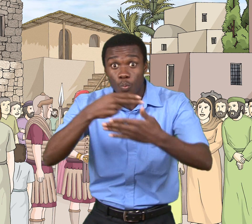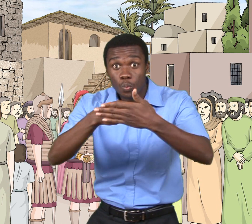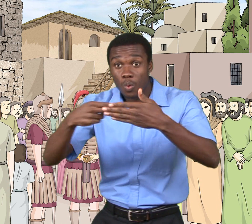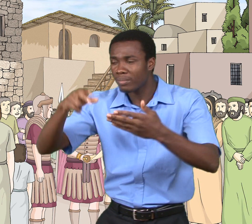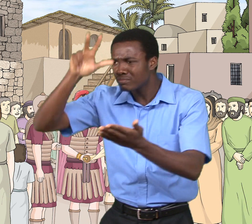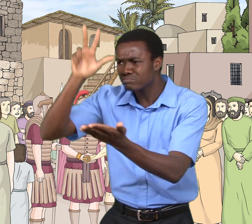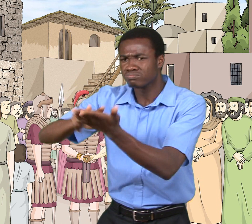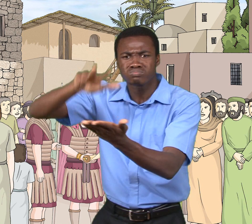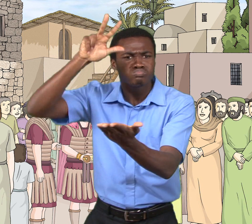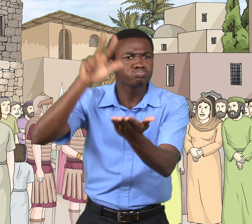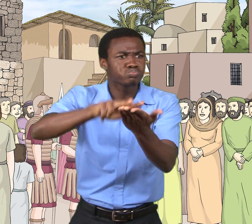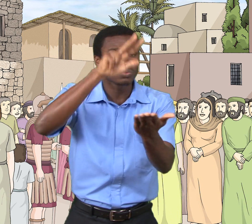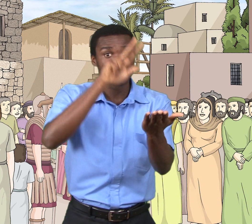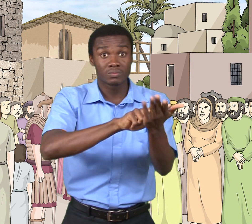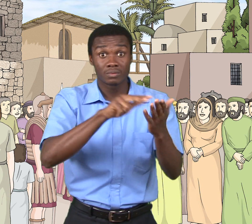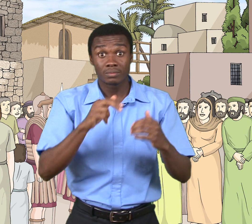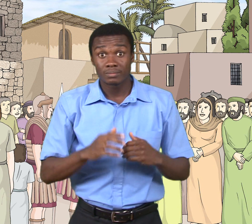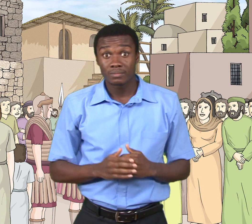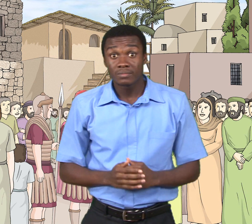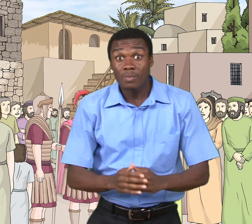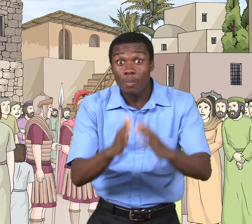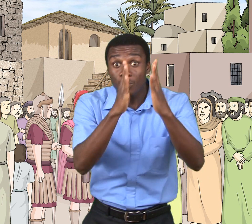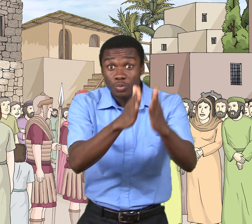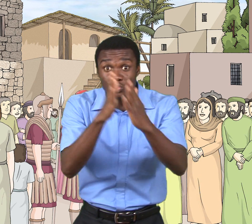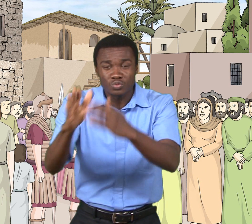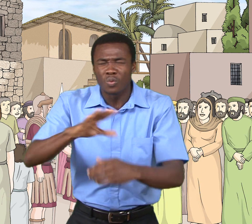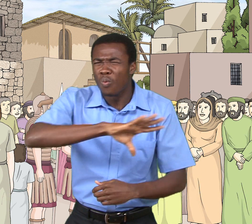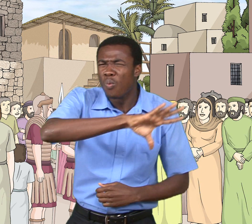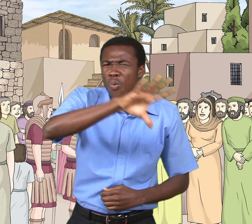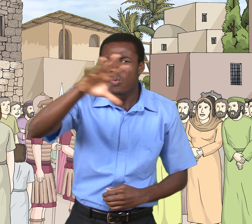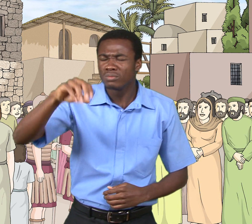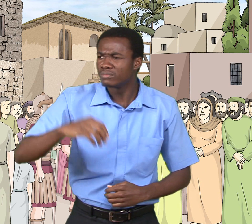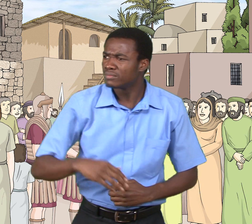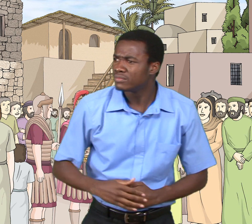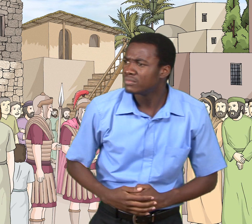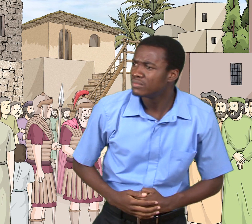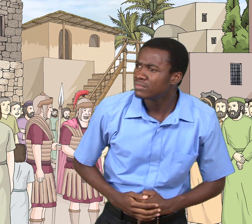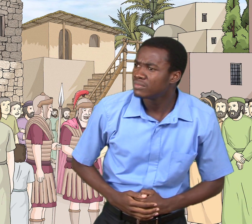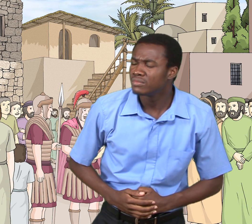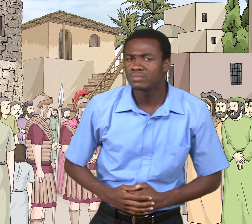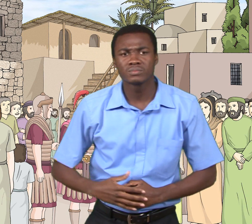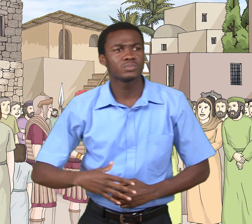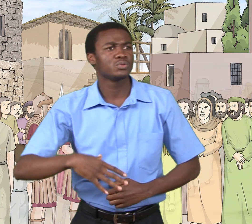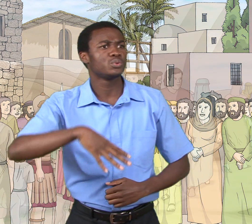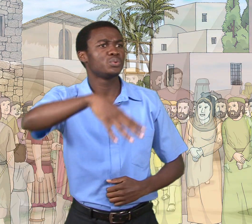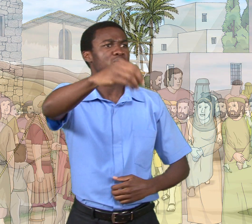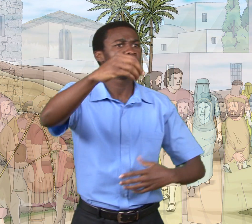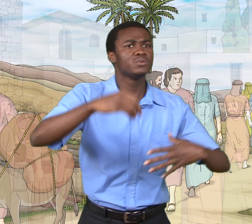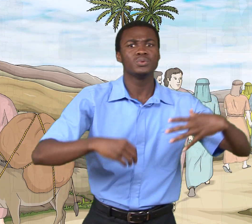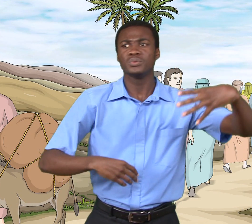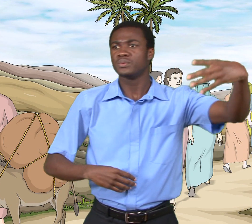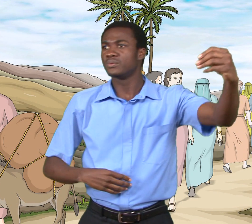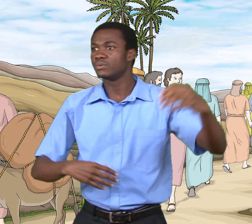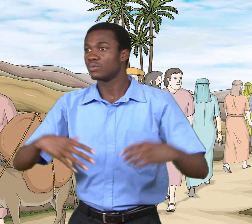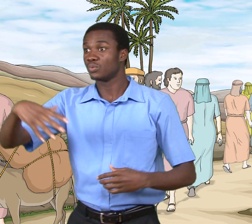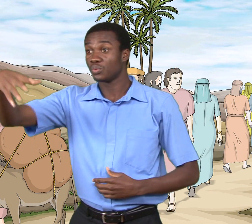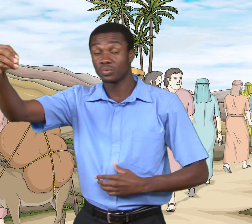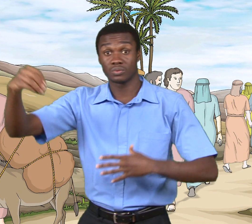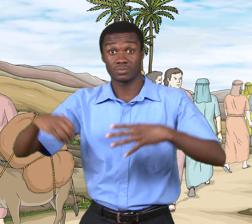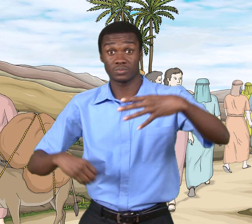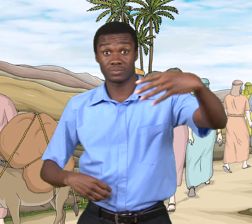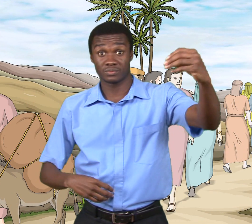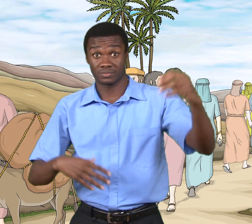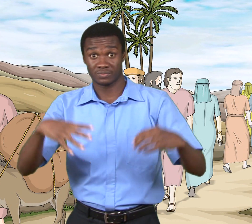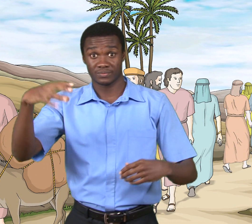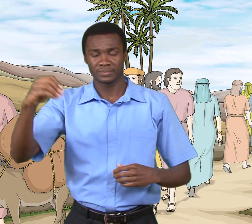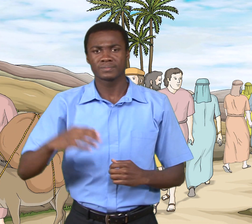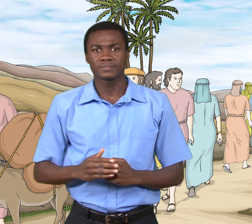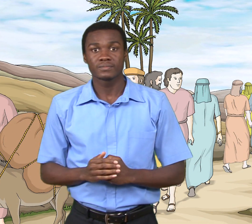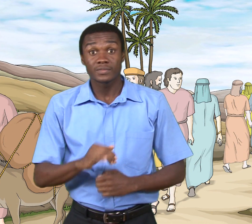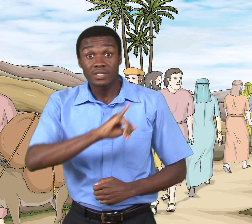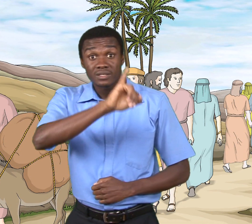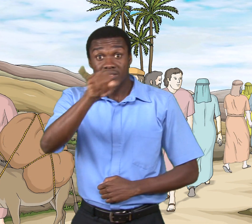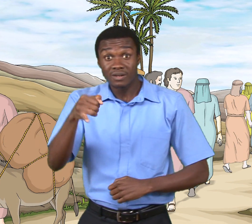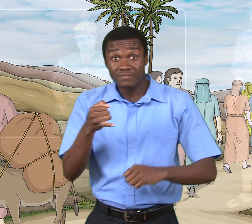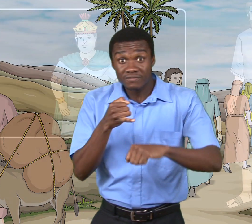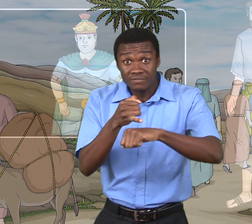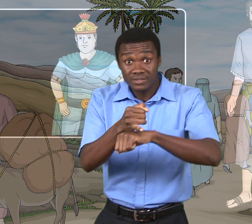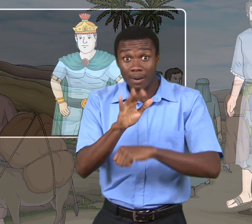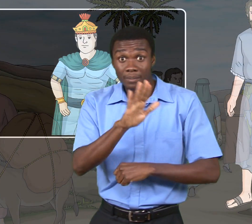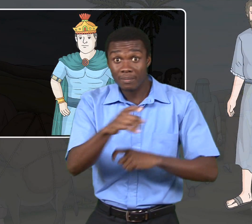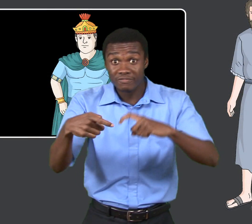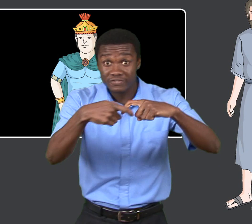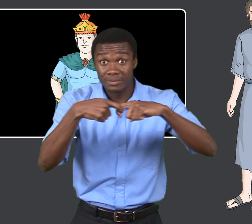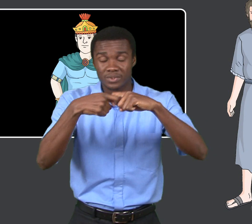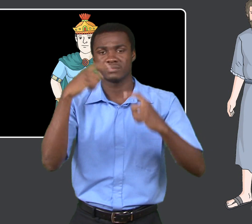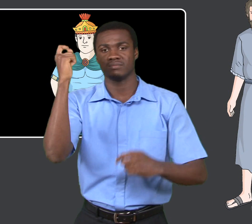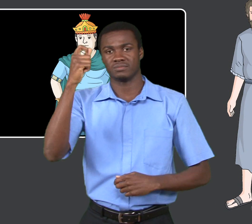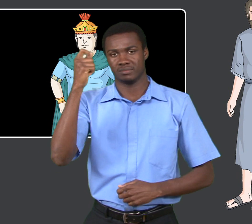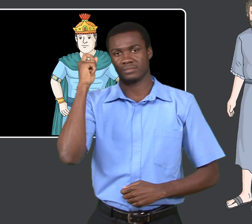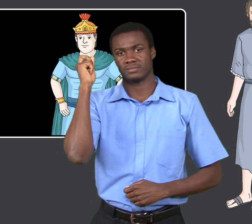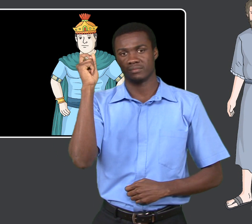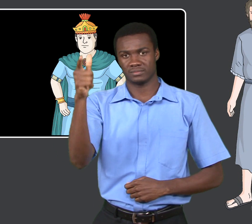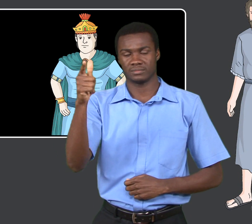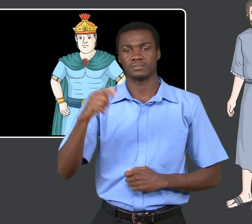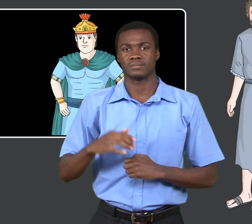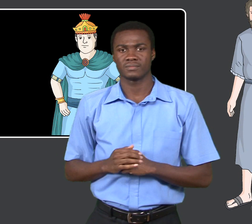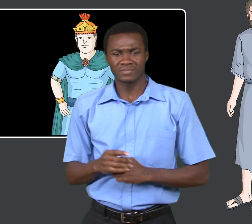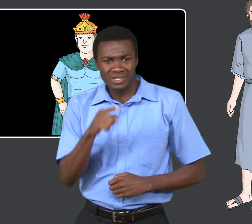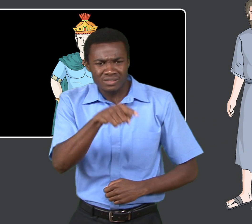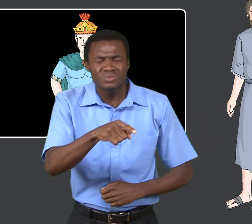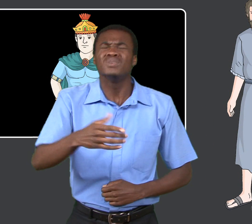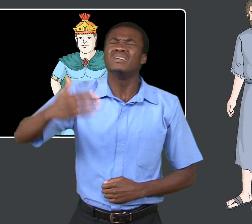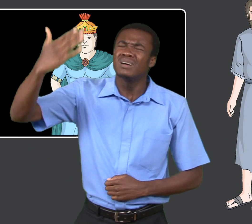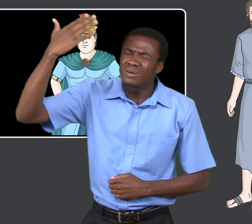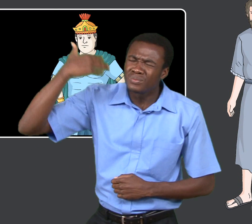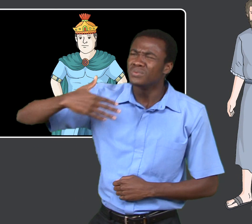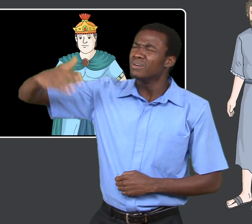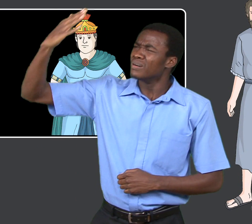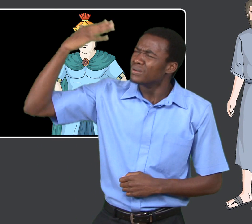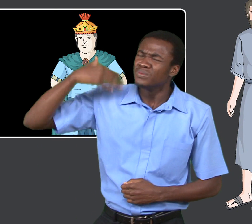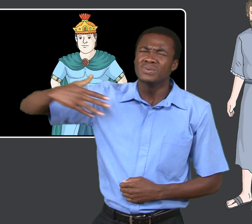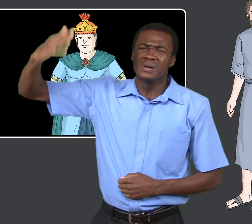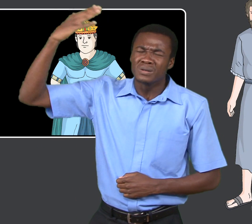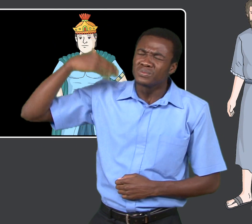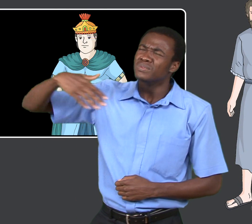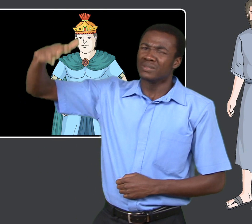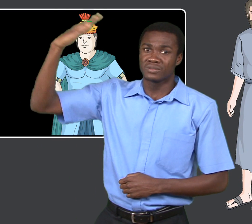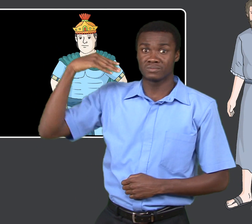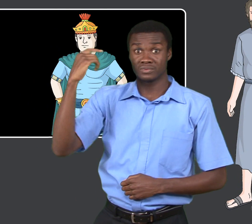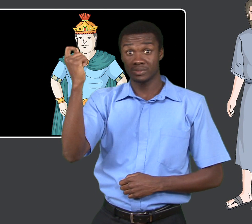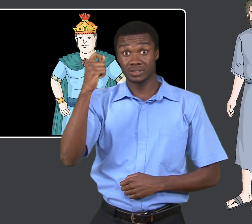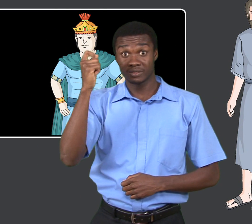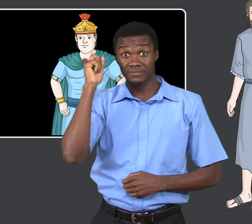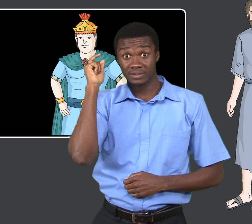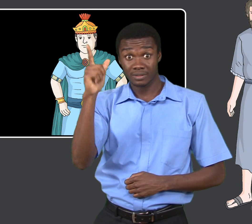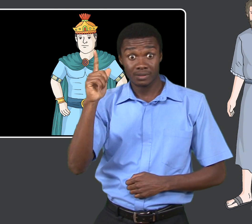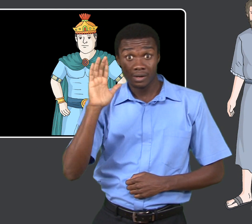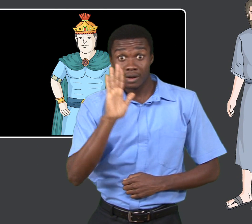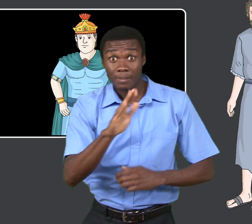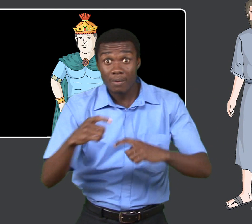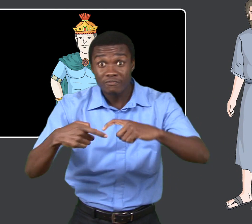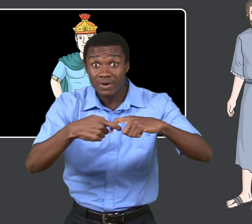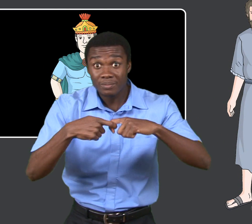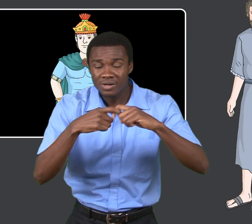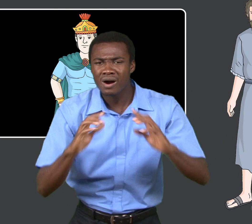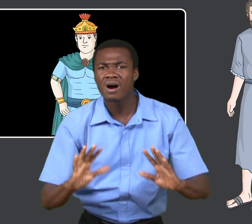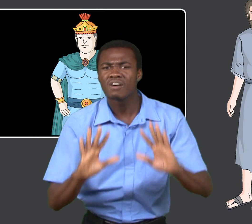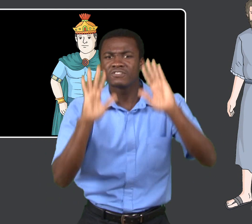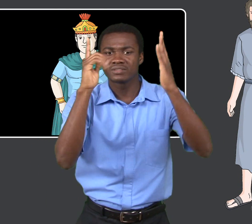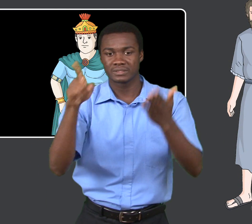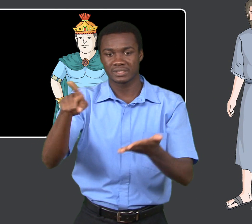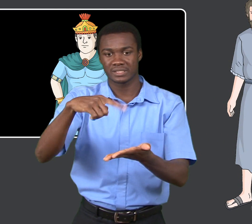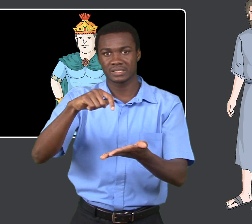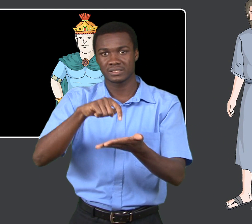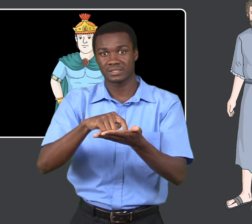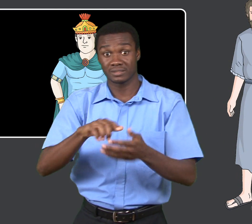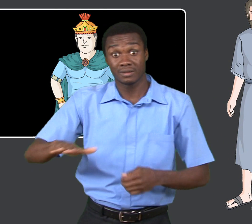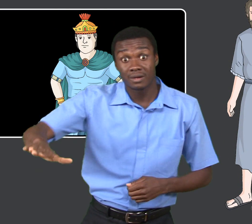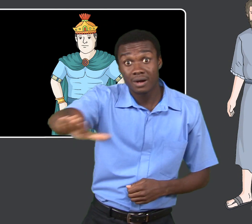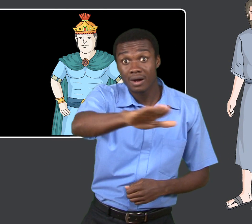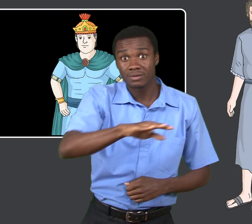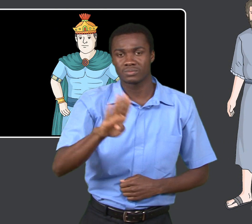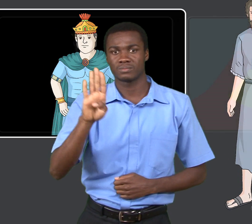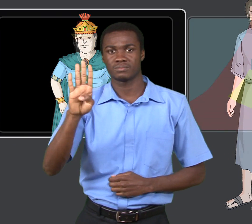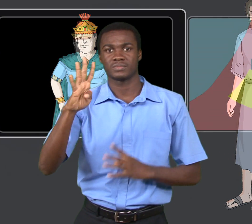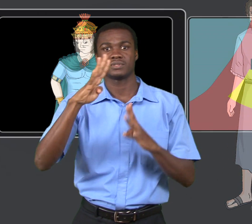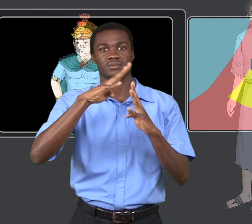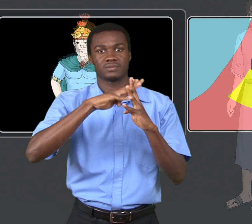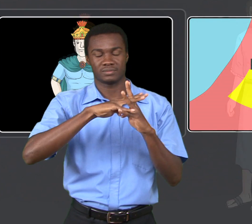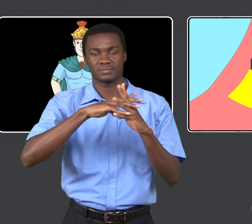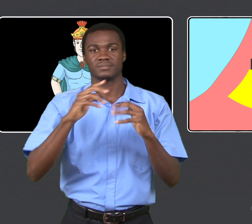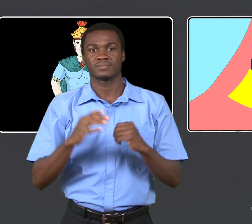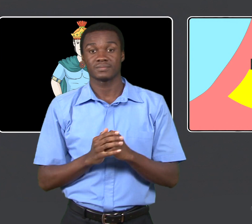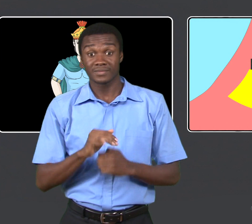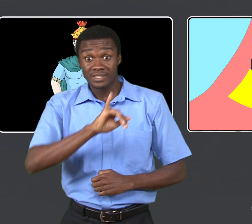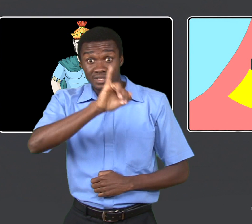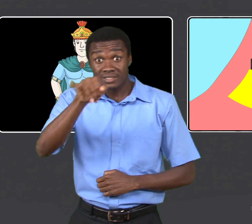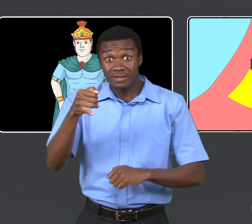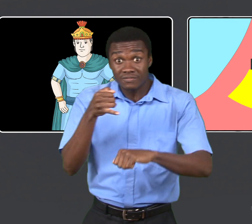This was the first census to take place while Quirinius was governor of Syria.